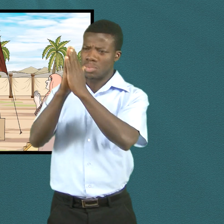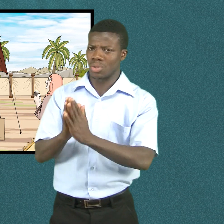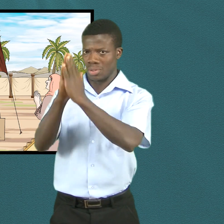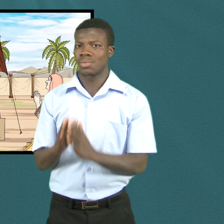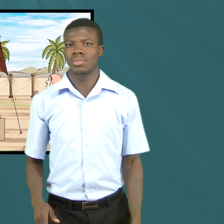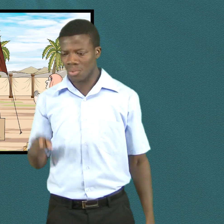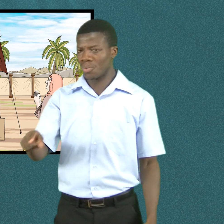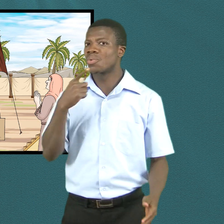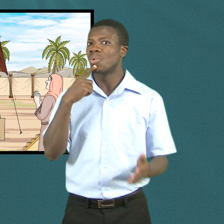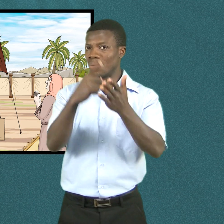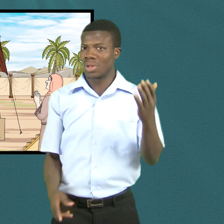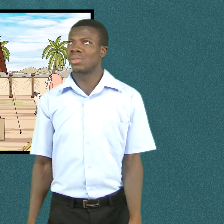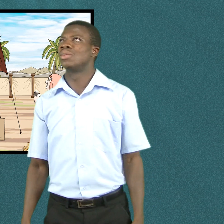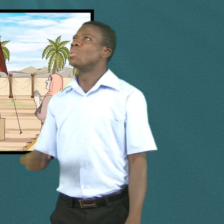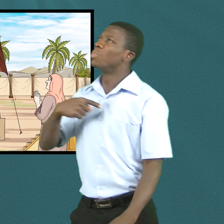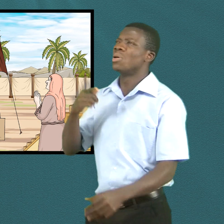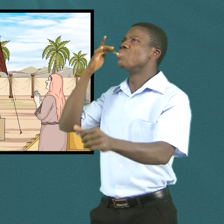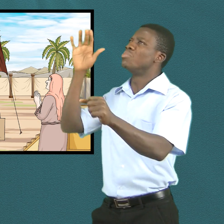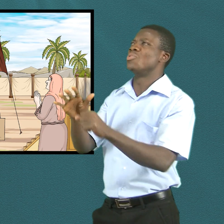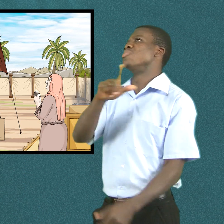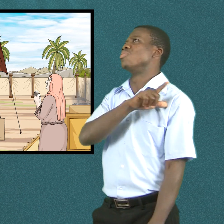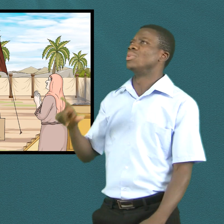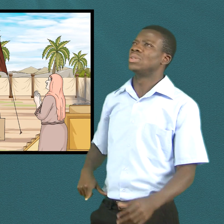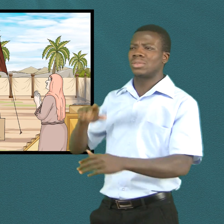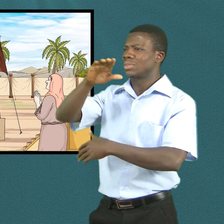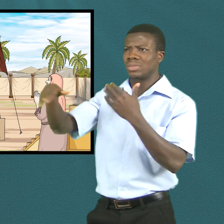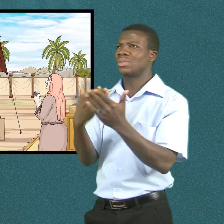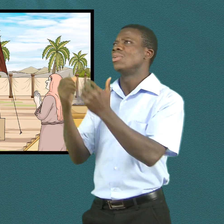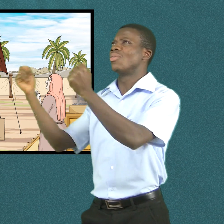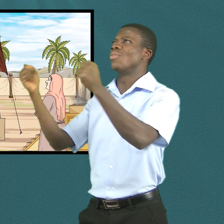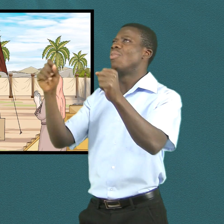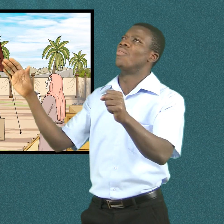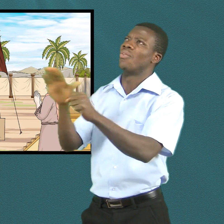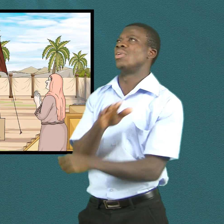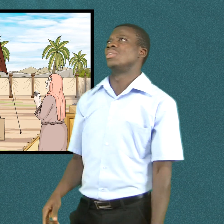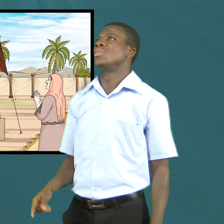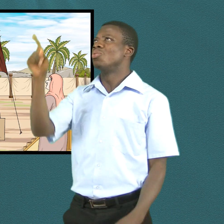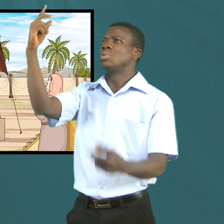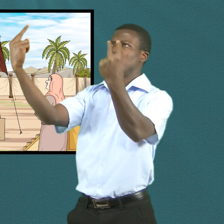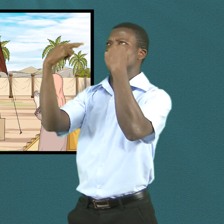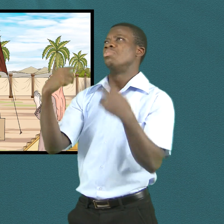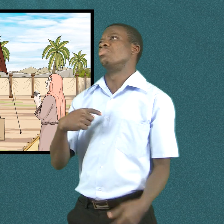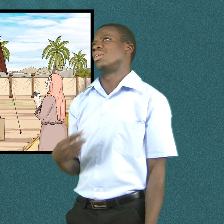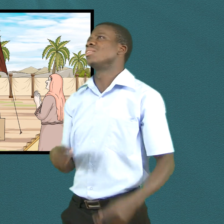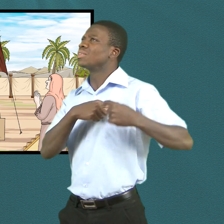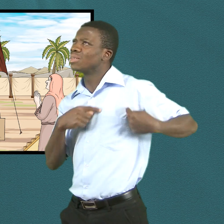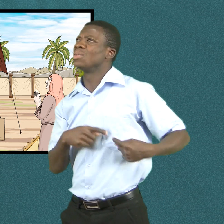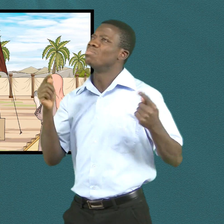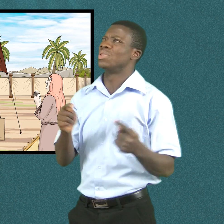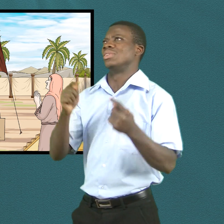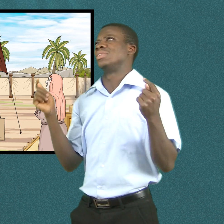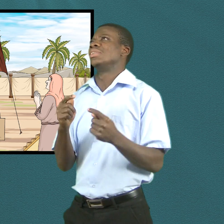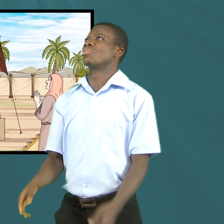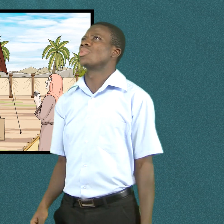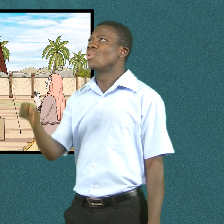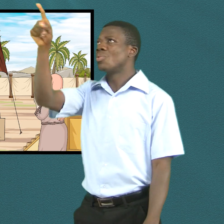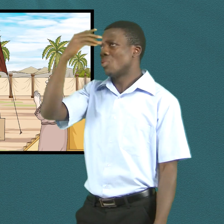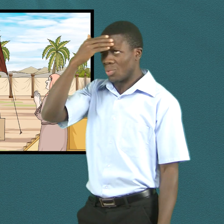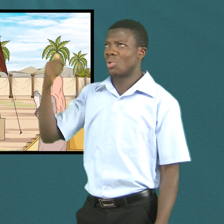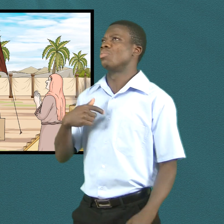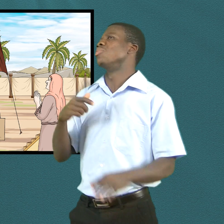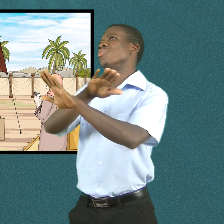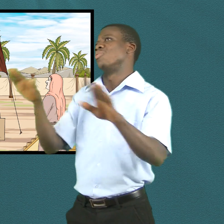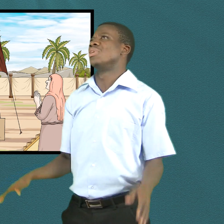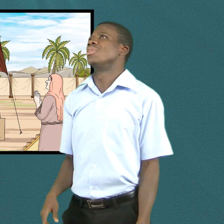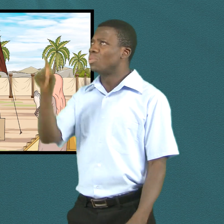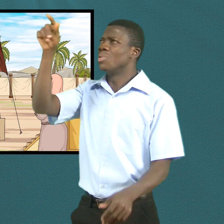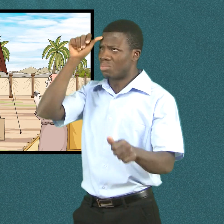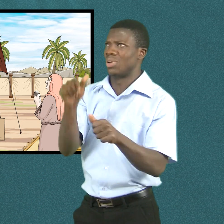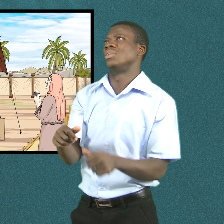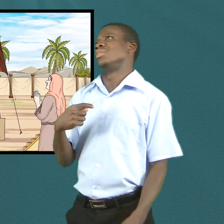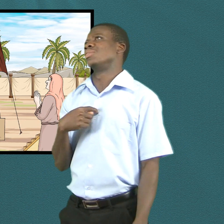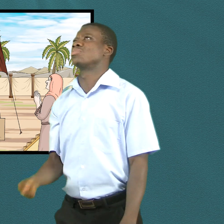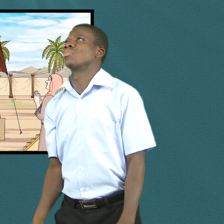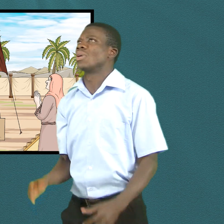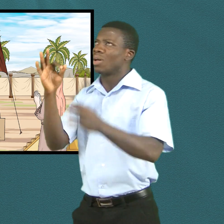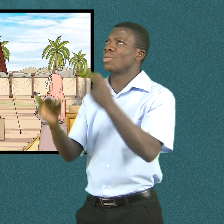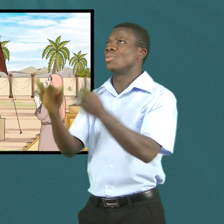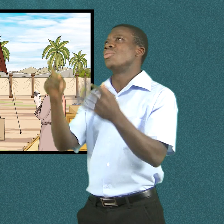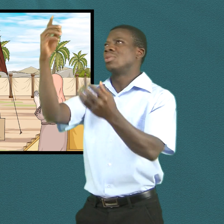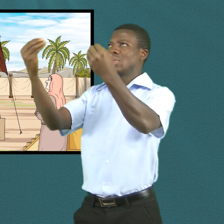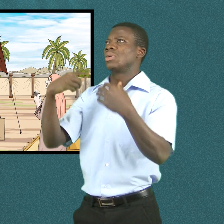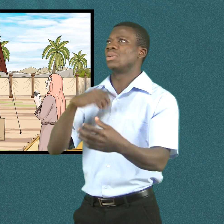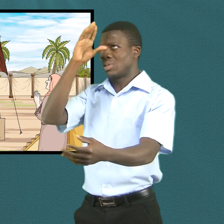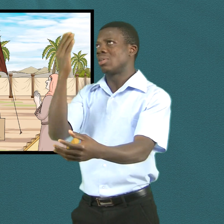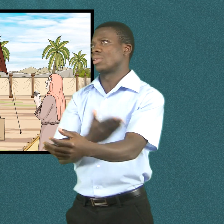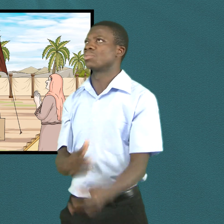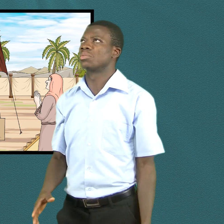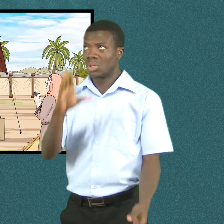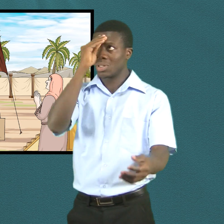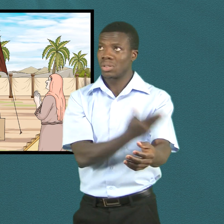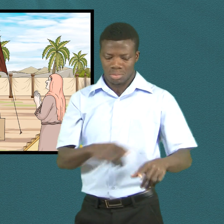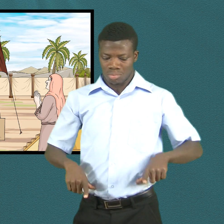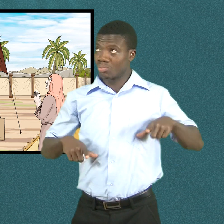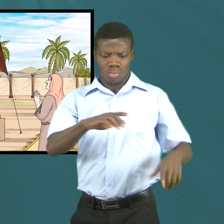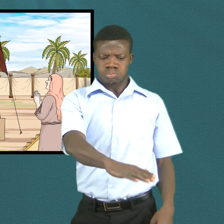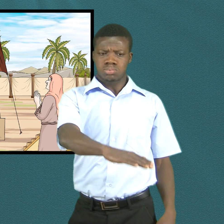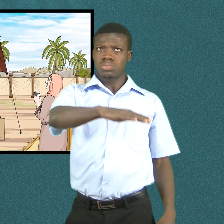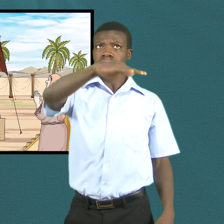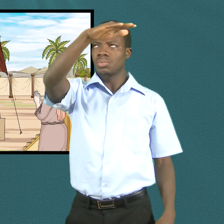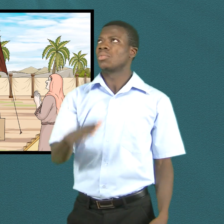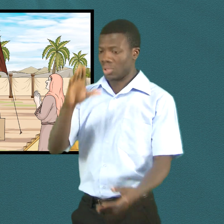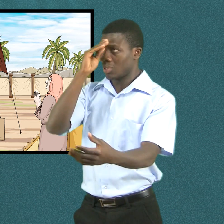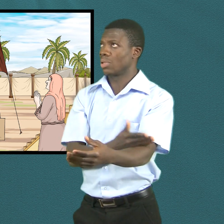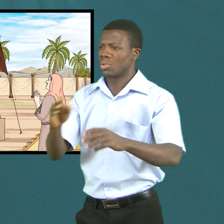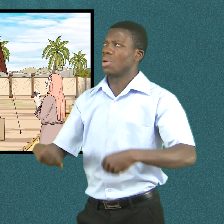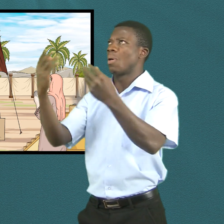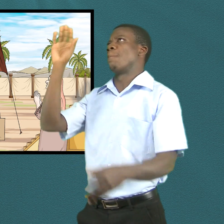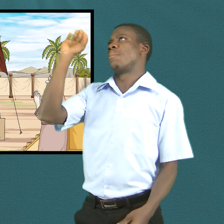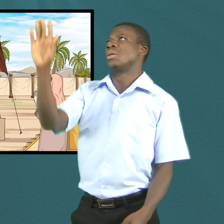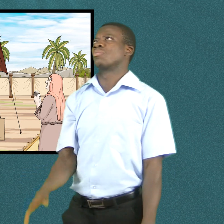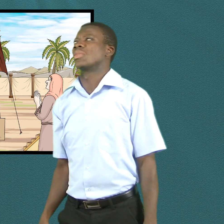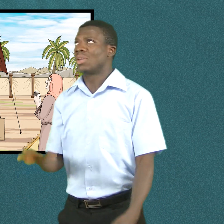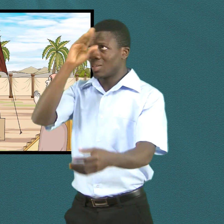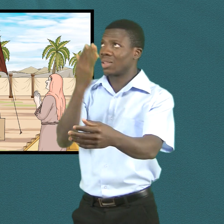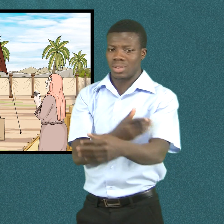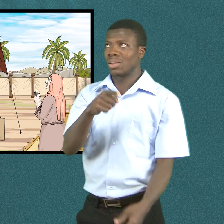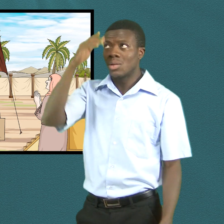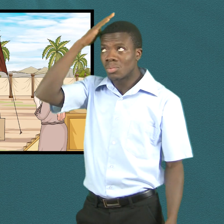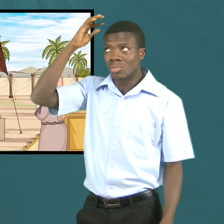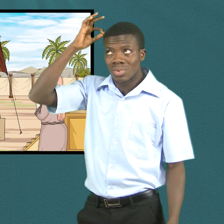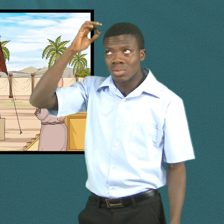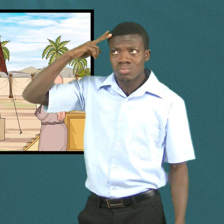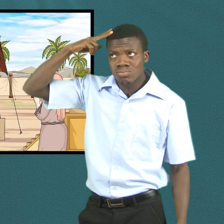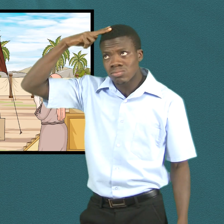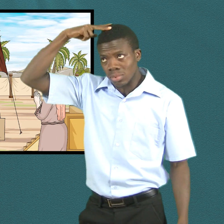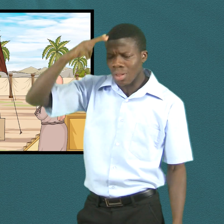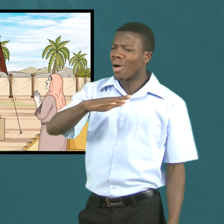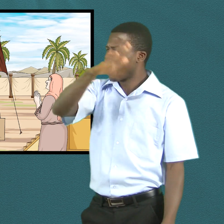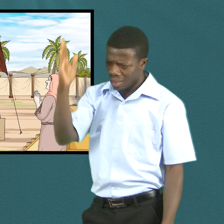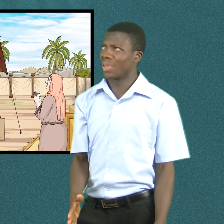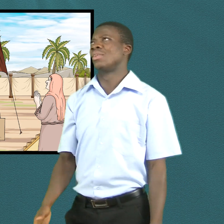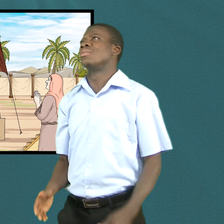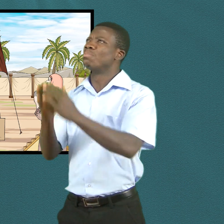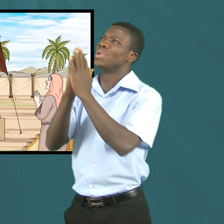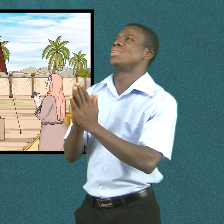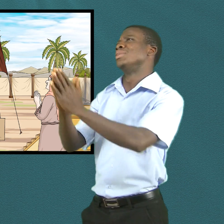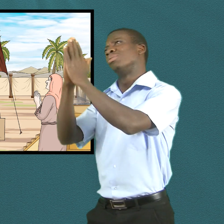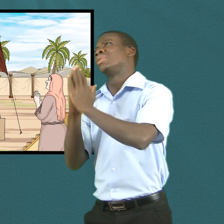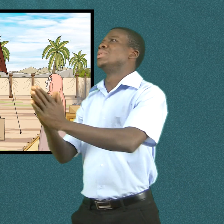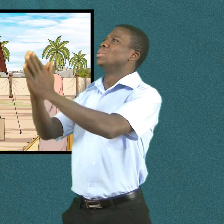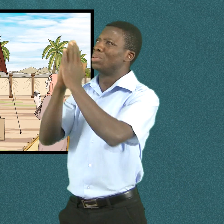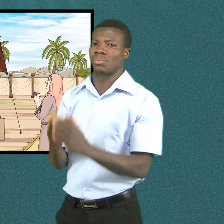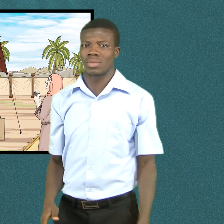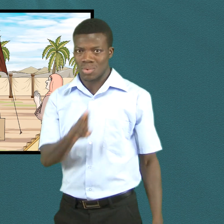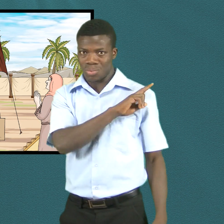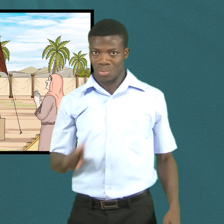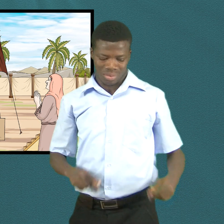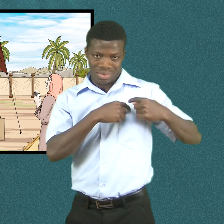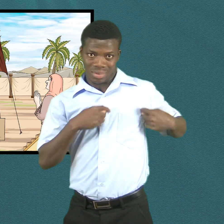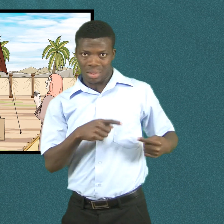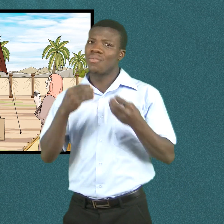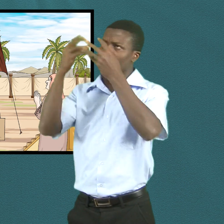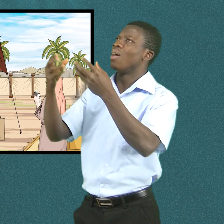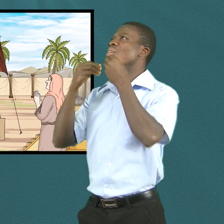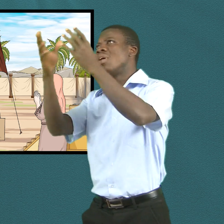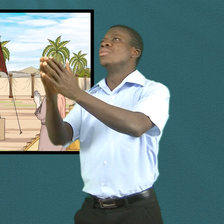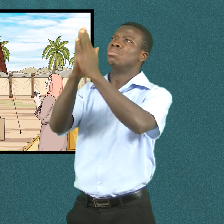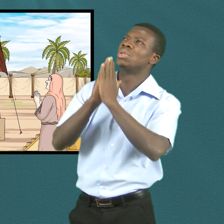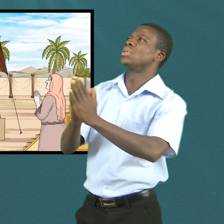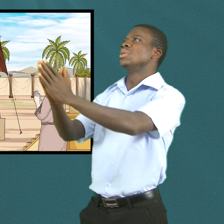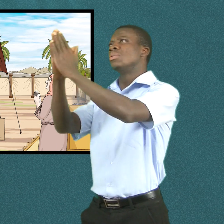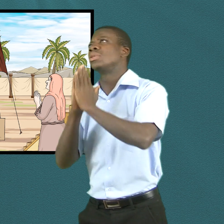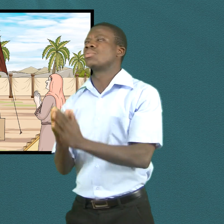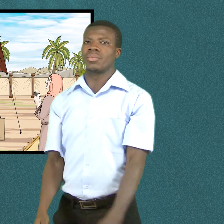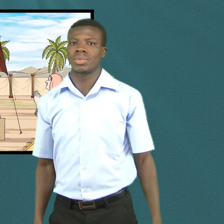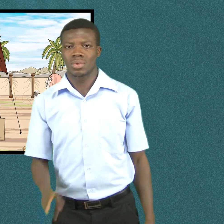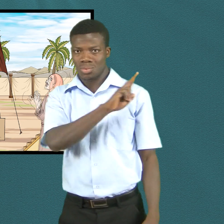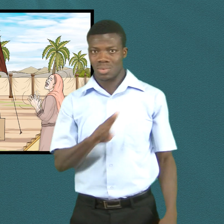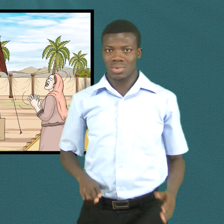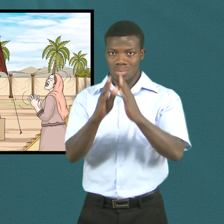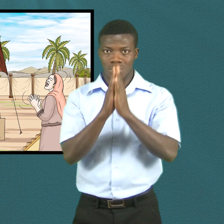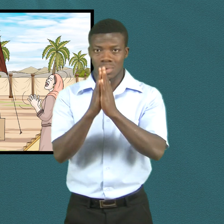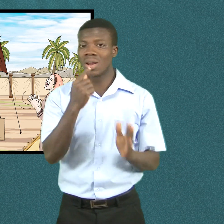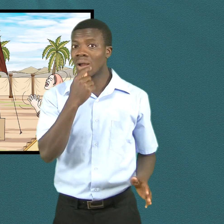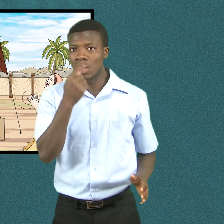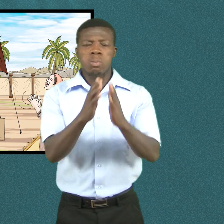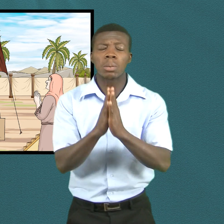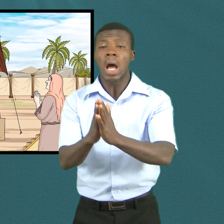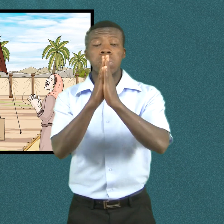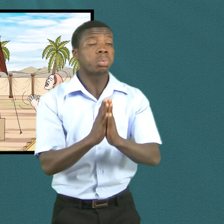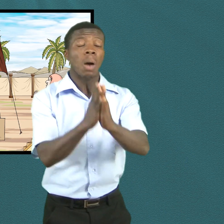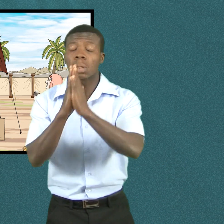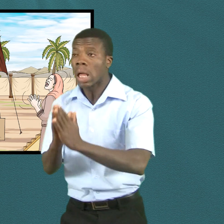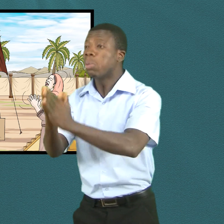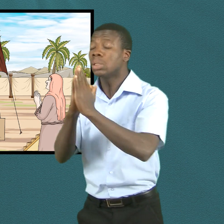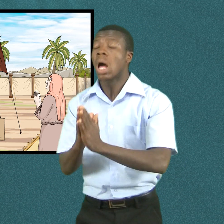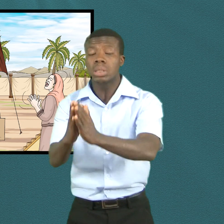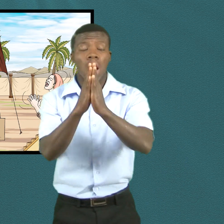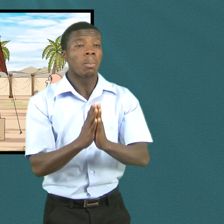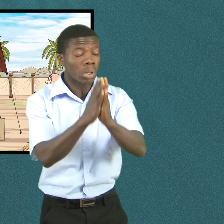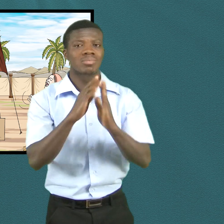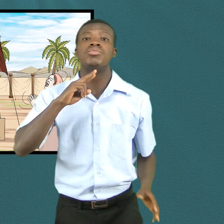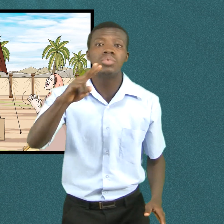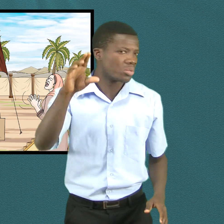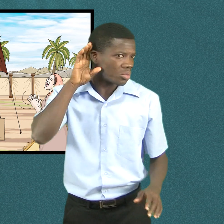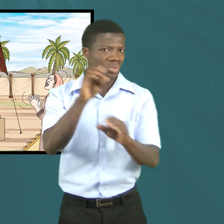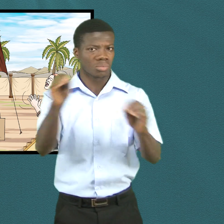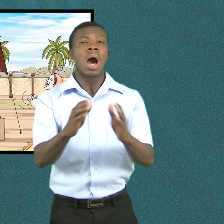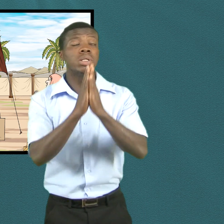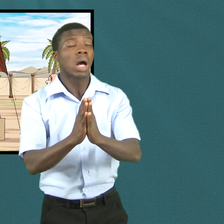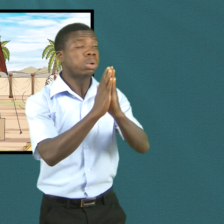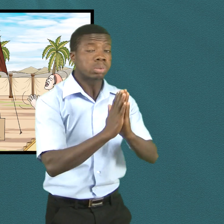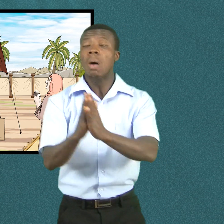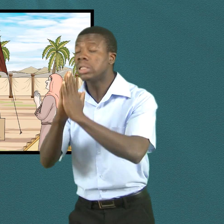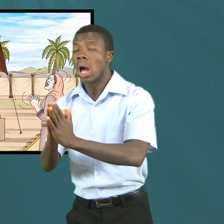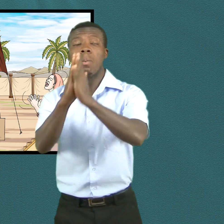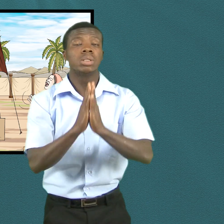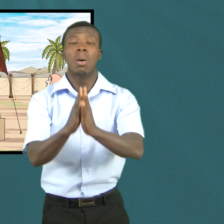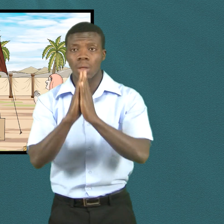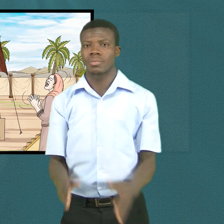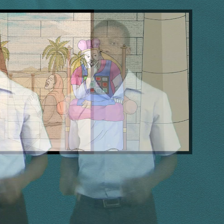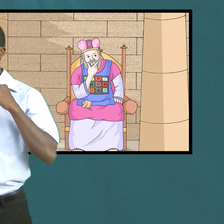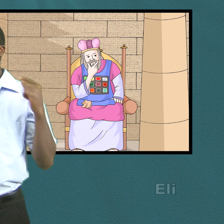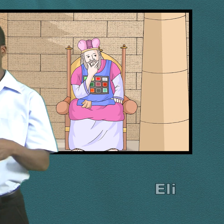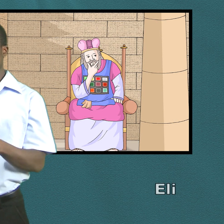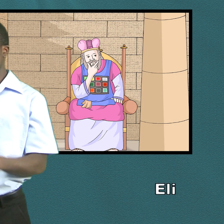And she made a vow, pleading, “O LORD of Hosts, if only You will look upon the affliction of Your maidservant and remember me, not forgetting Your maidservant but giving her a son, then I will dedicate him to the LORD all the days of his life, and no razor shall ever come over his head.”